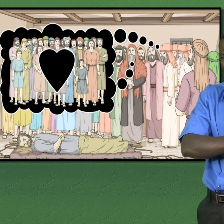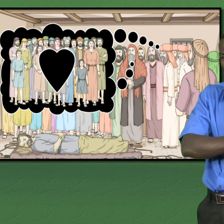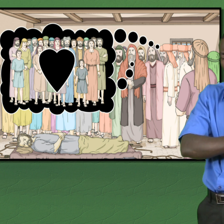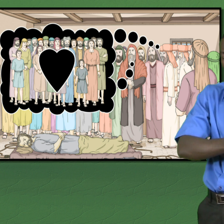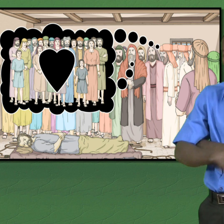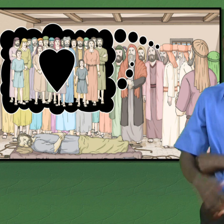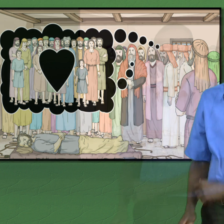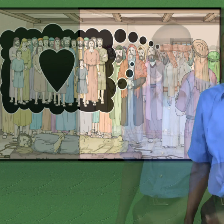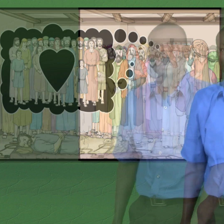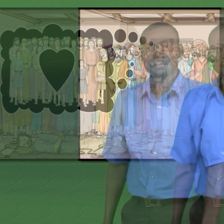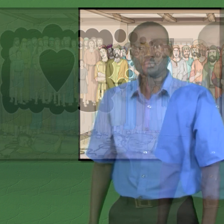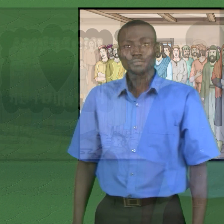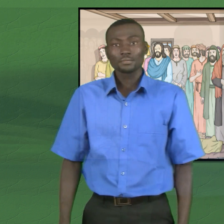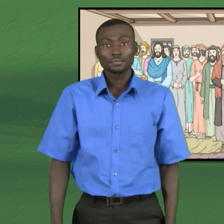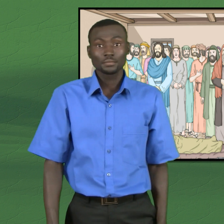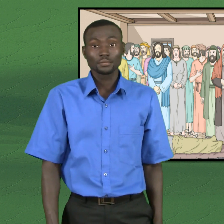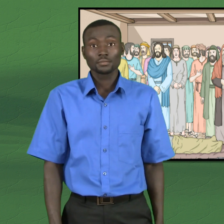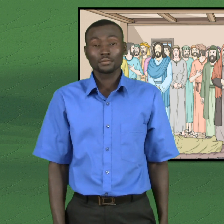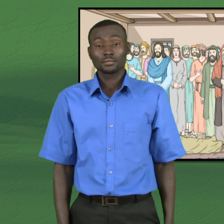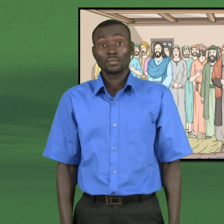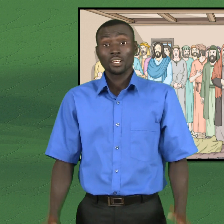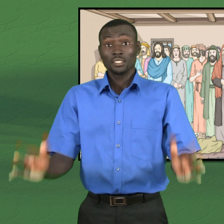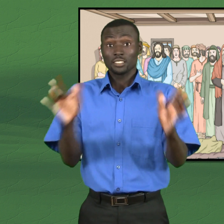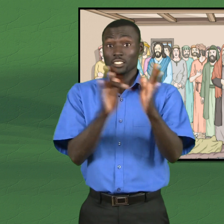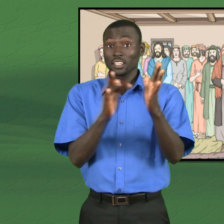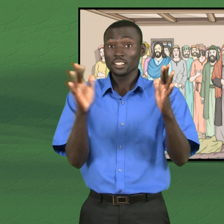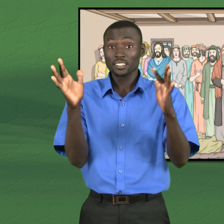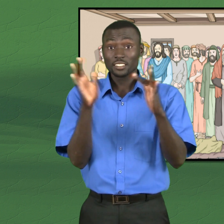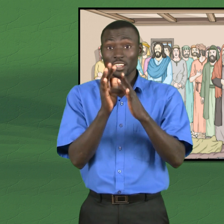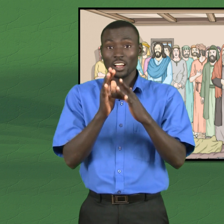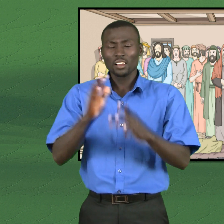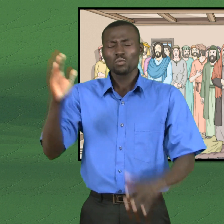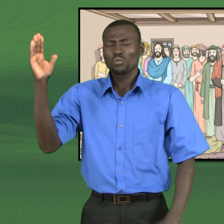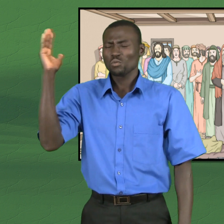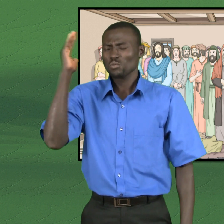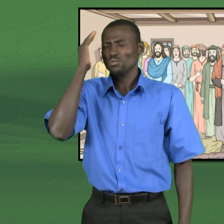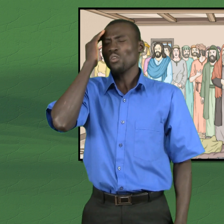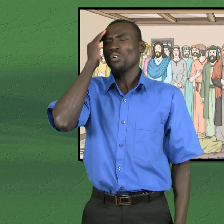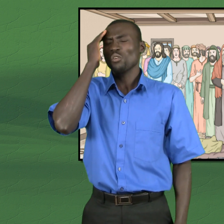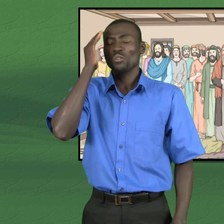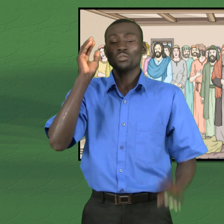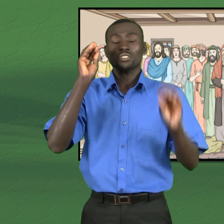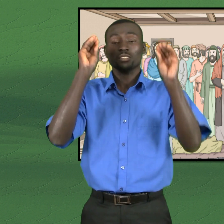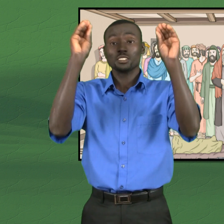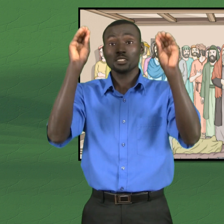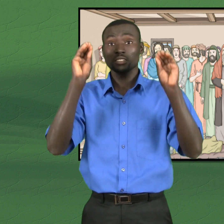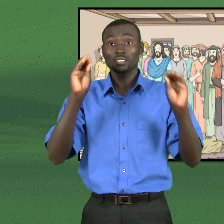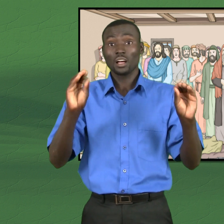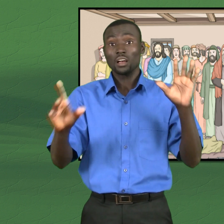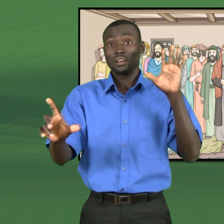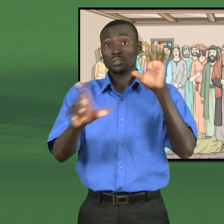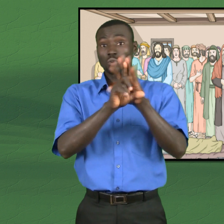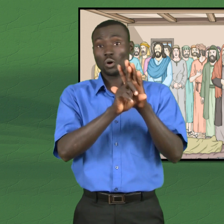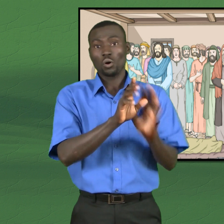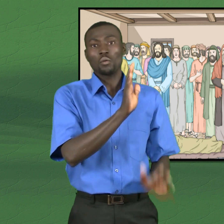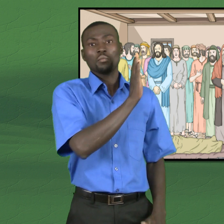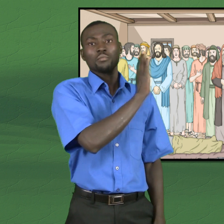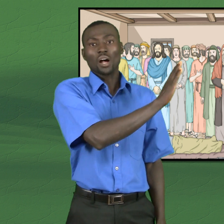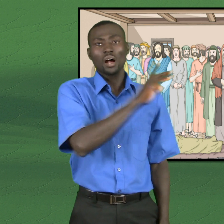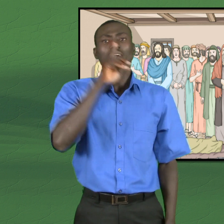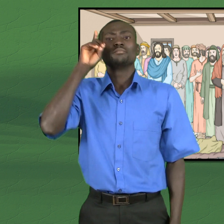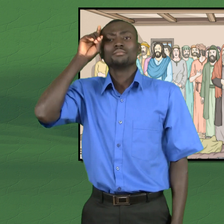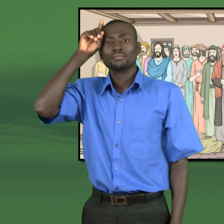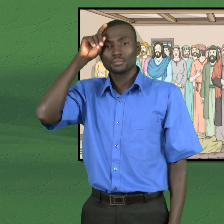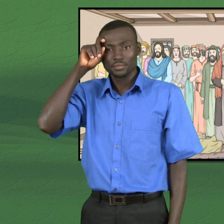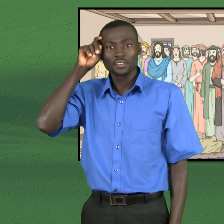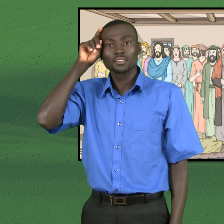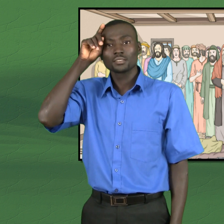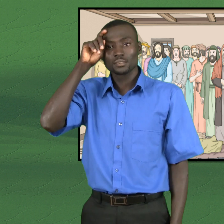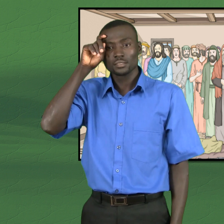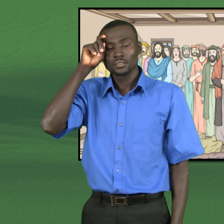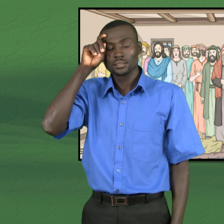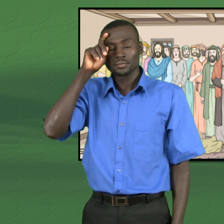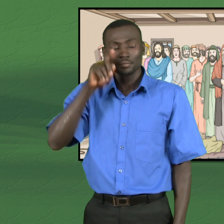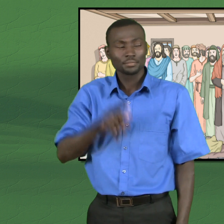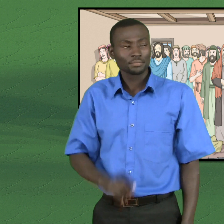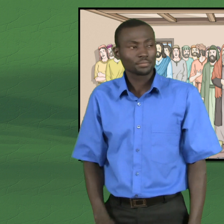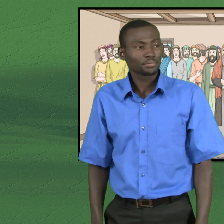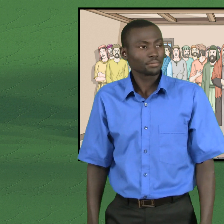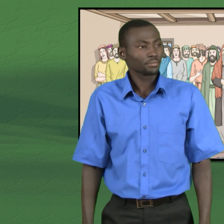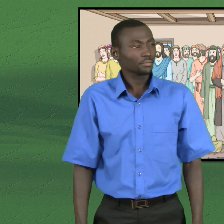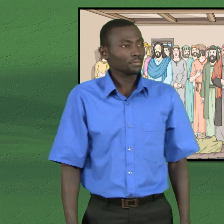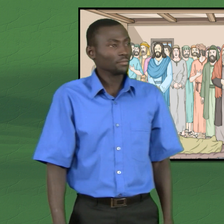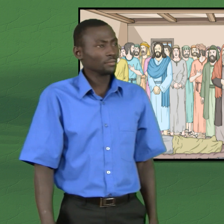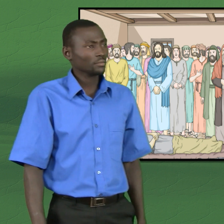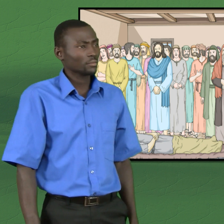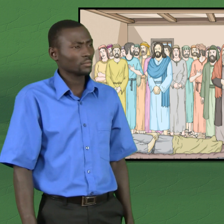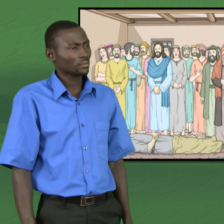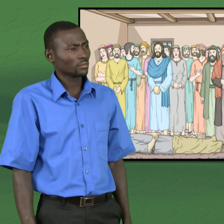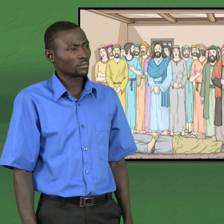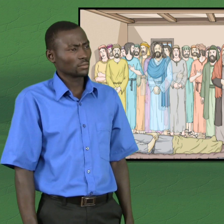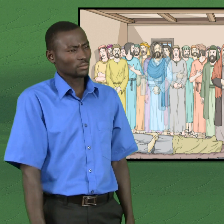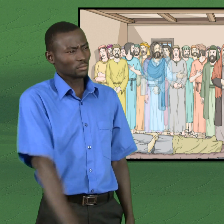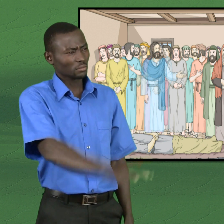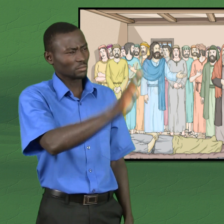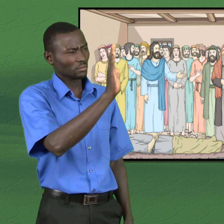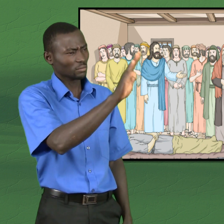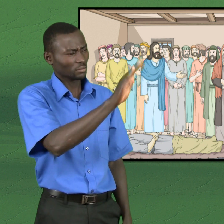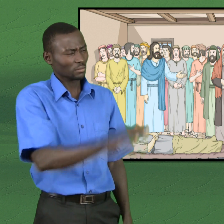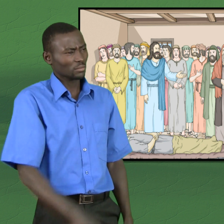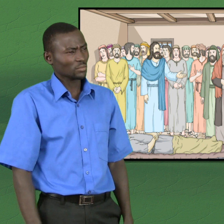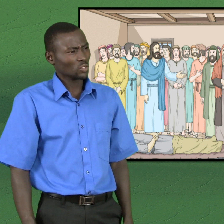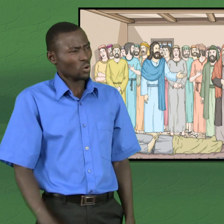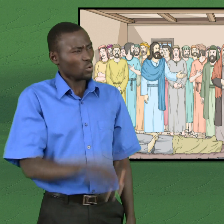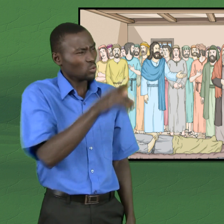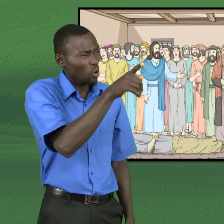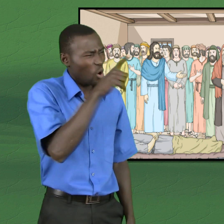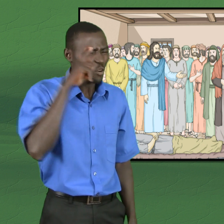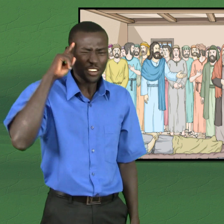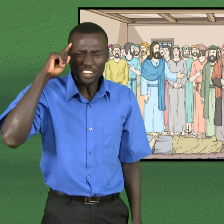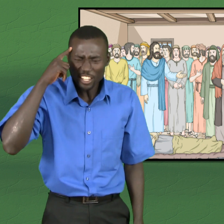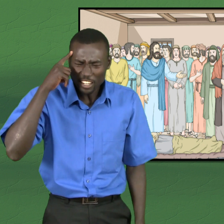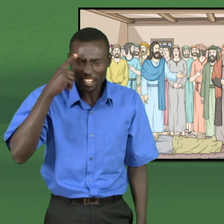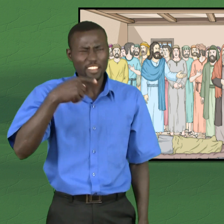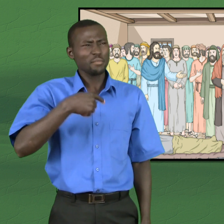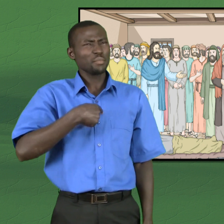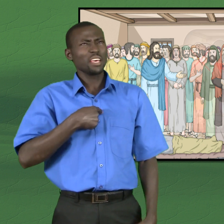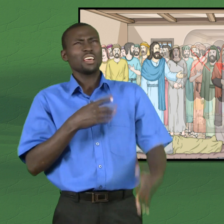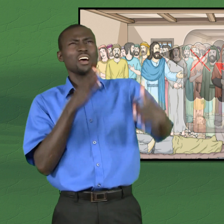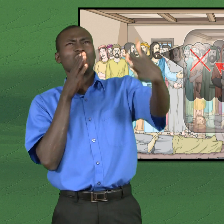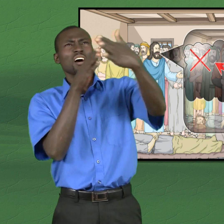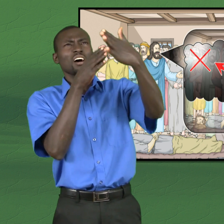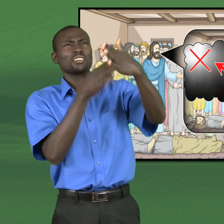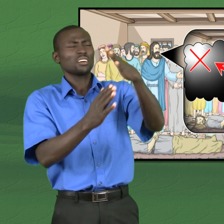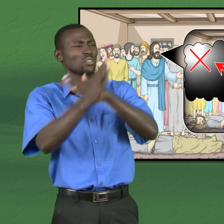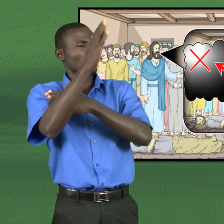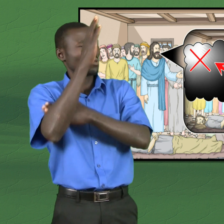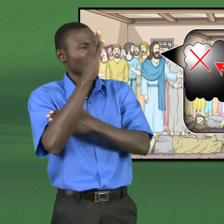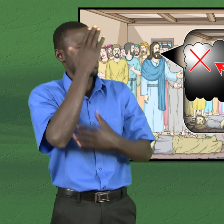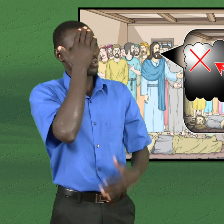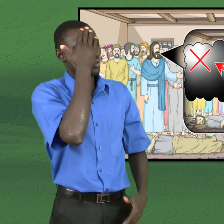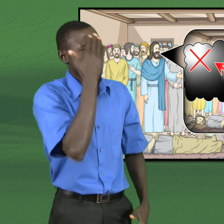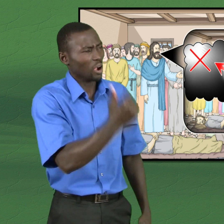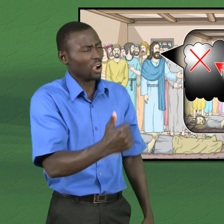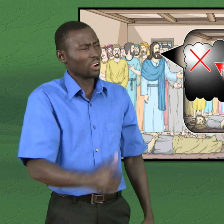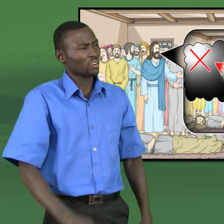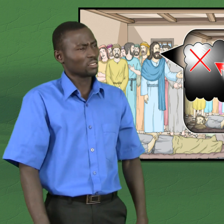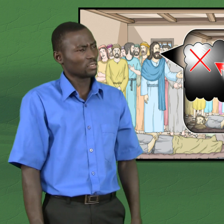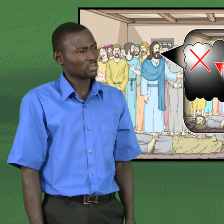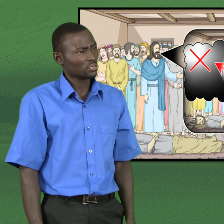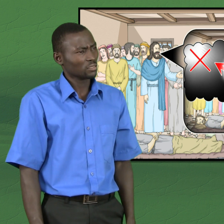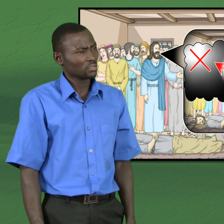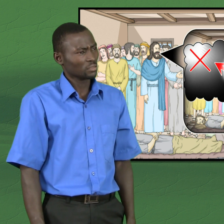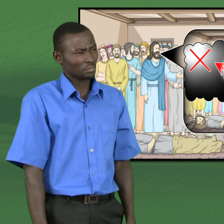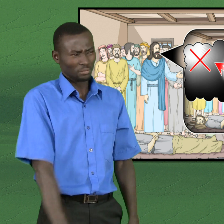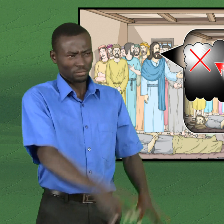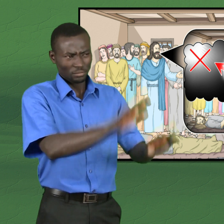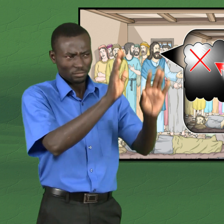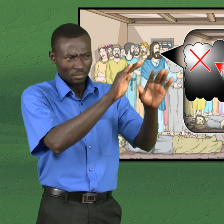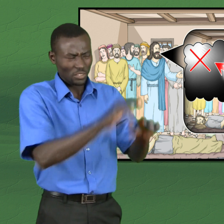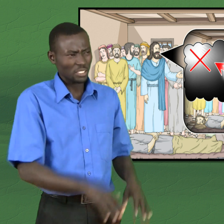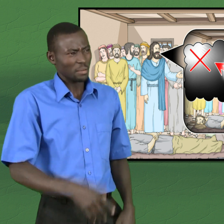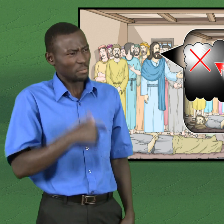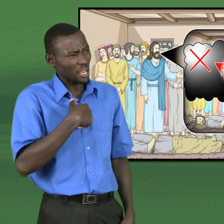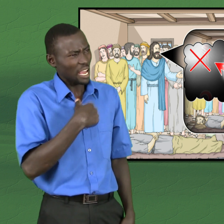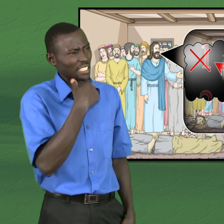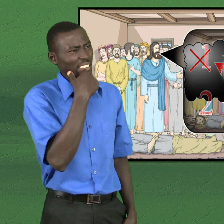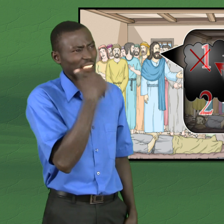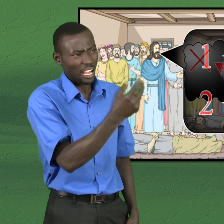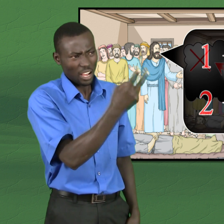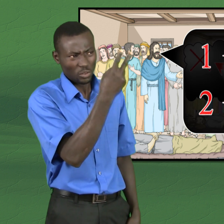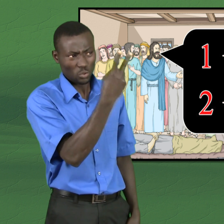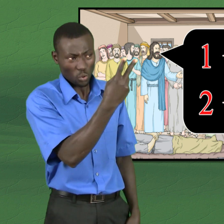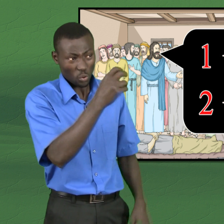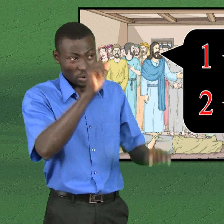At once Jesus knew in His spirit that they were thinking this way within themselves. “Why are you thinking these things in your hearts?” He asked.